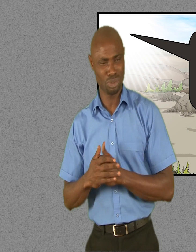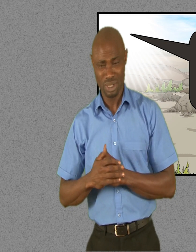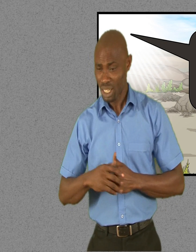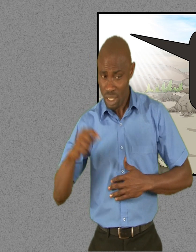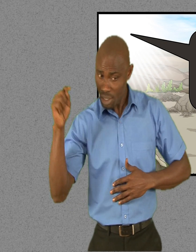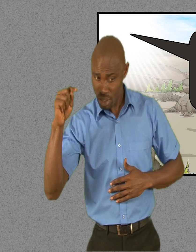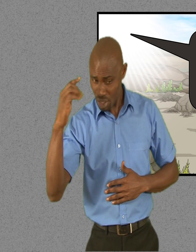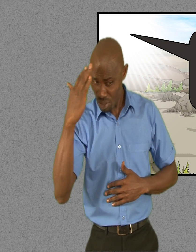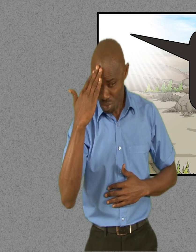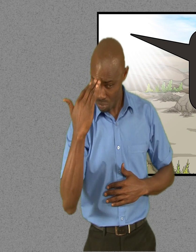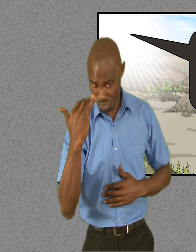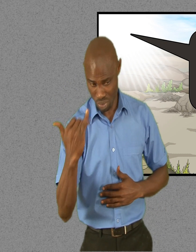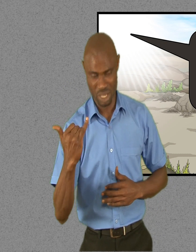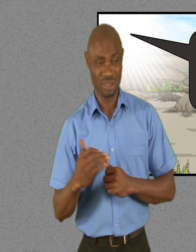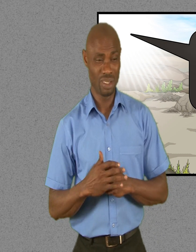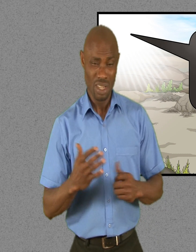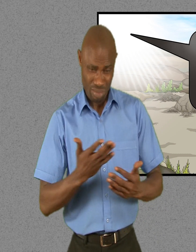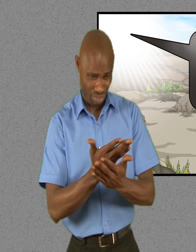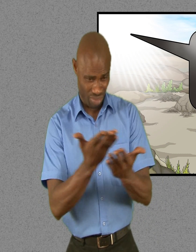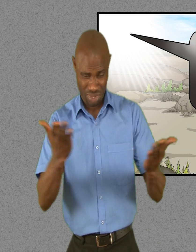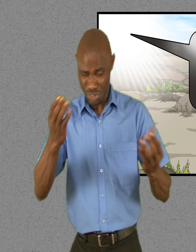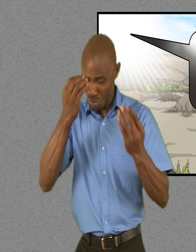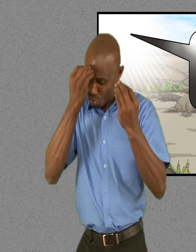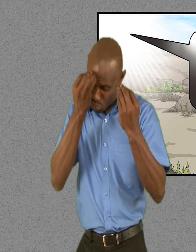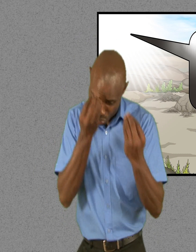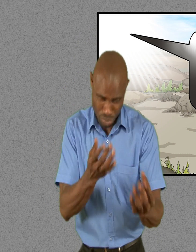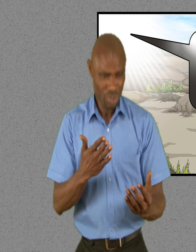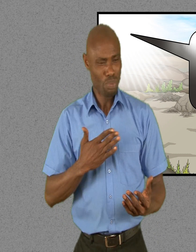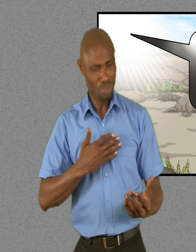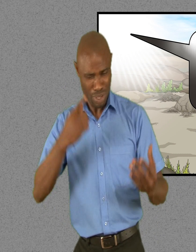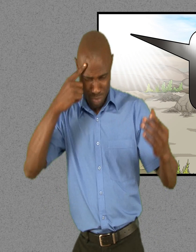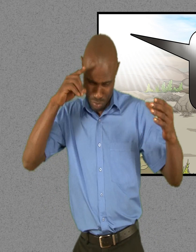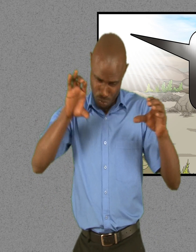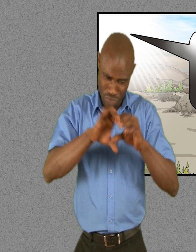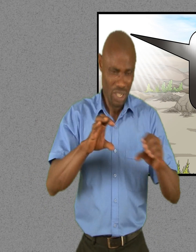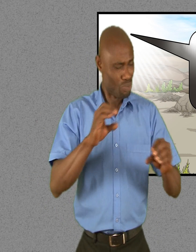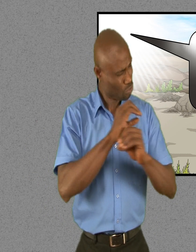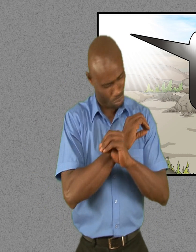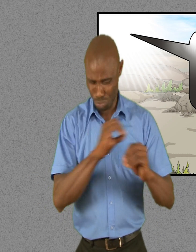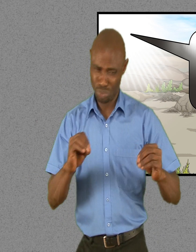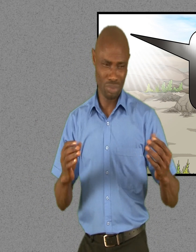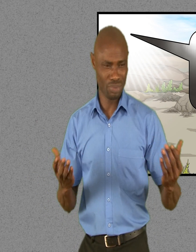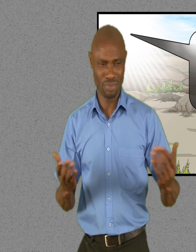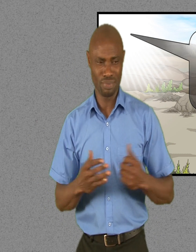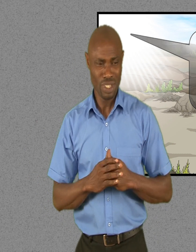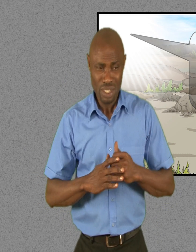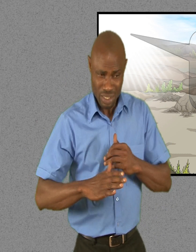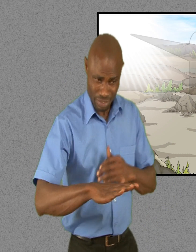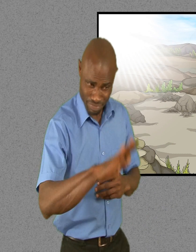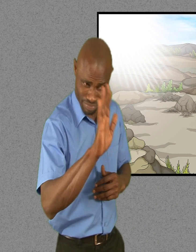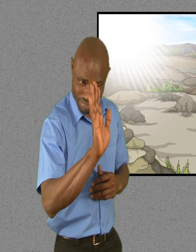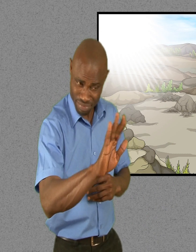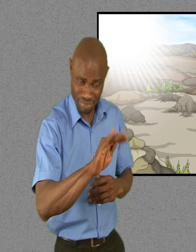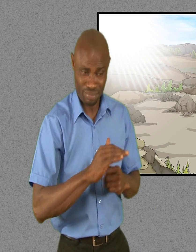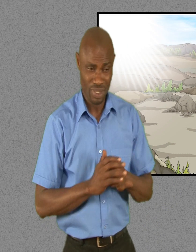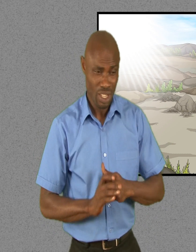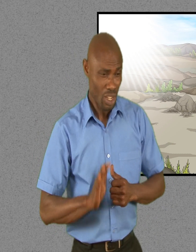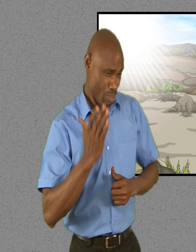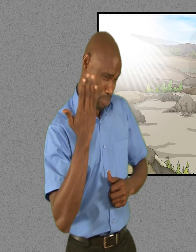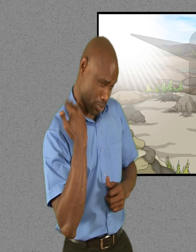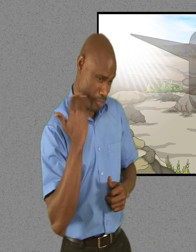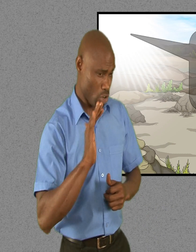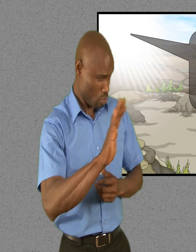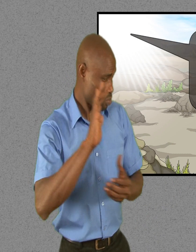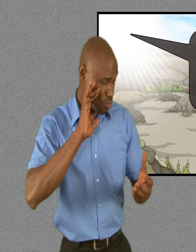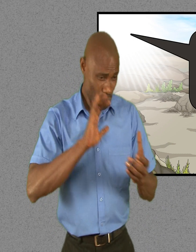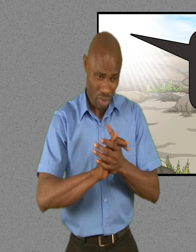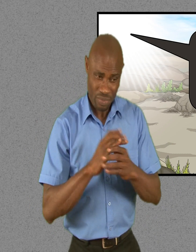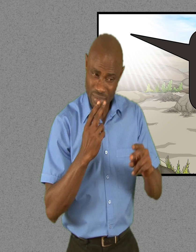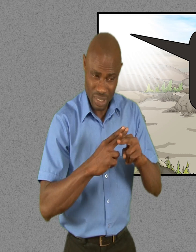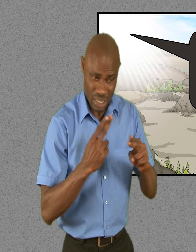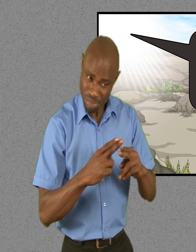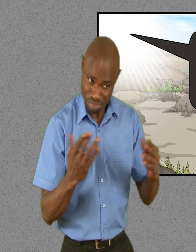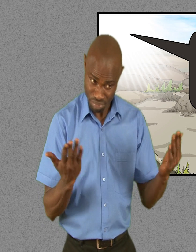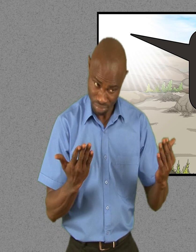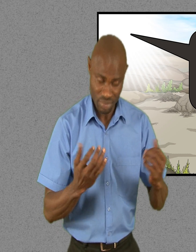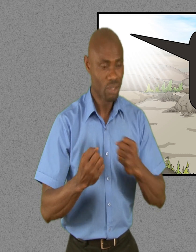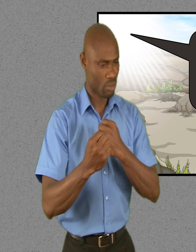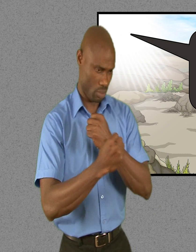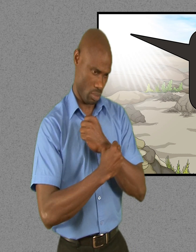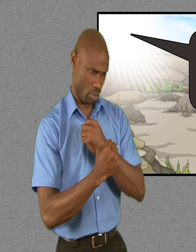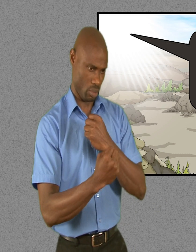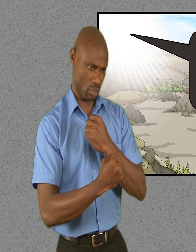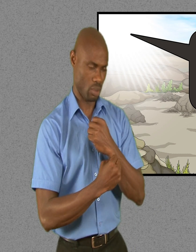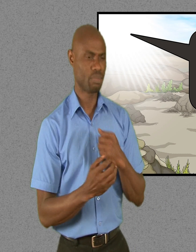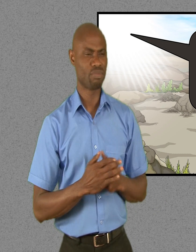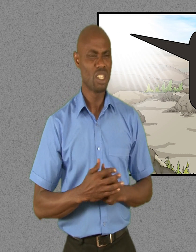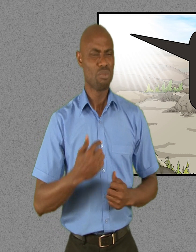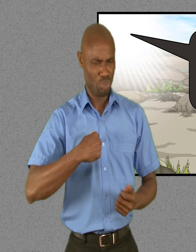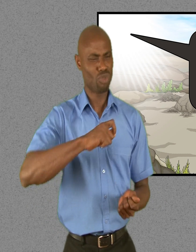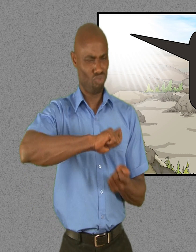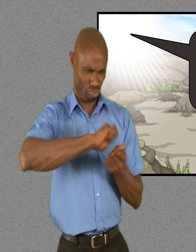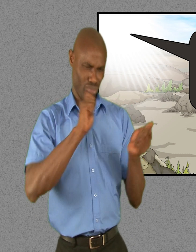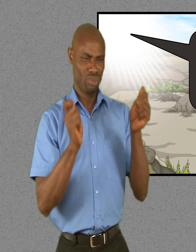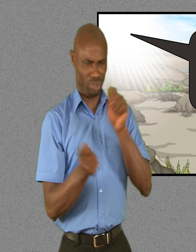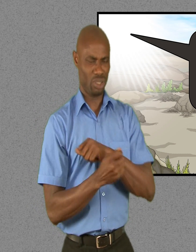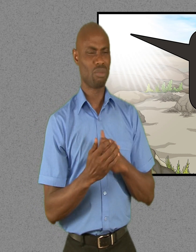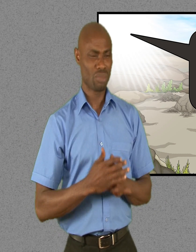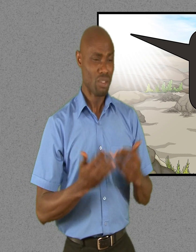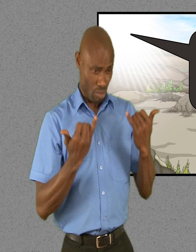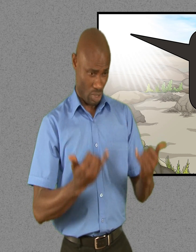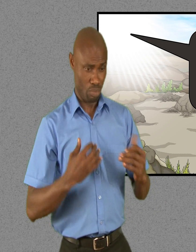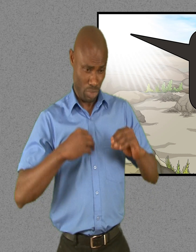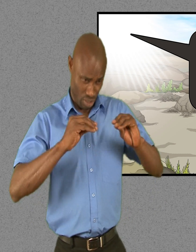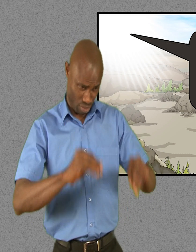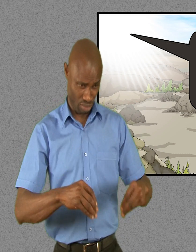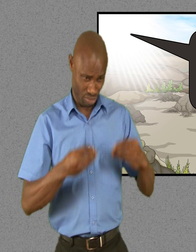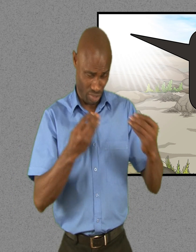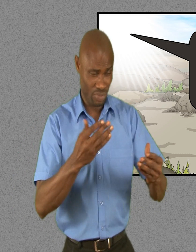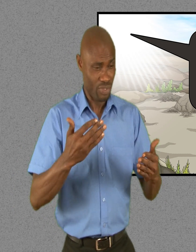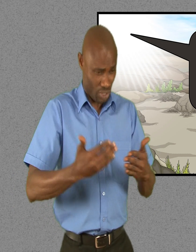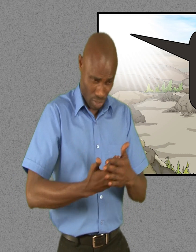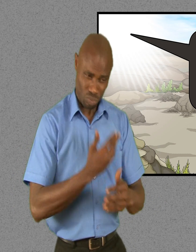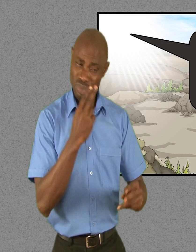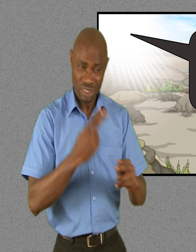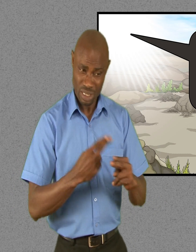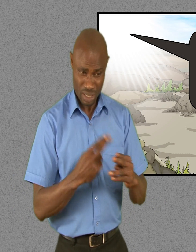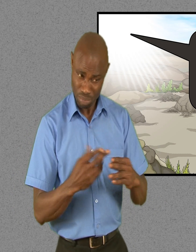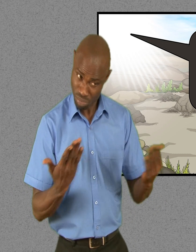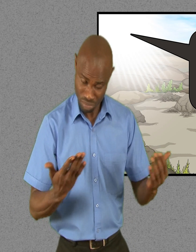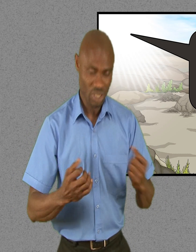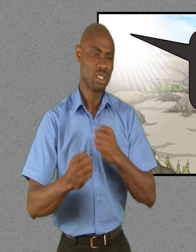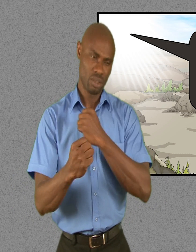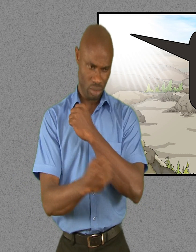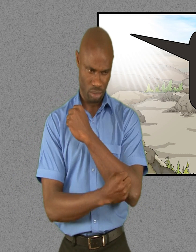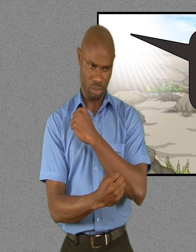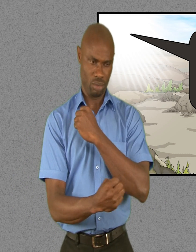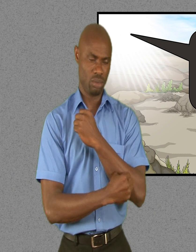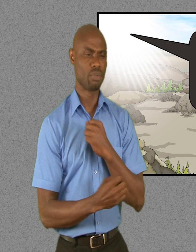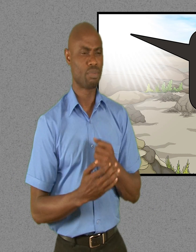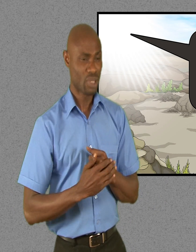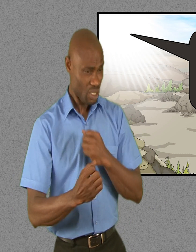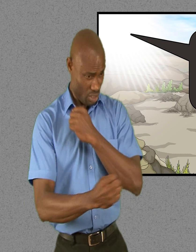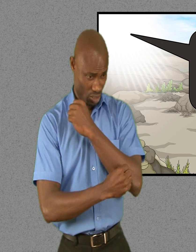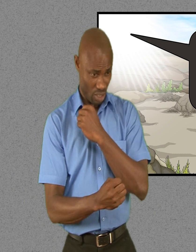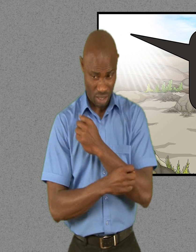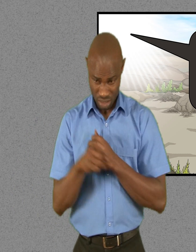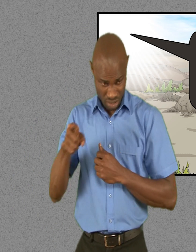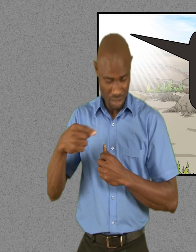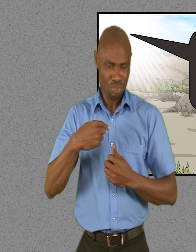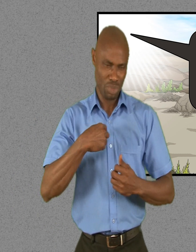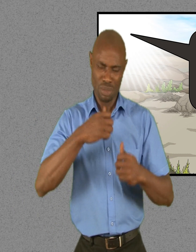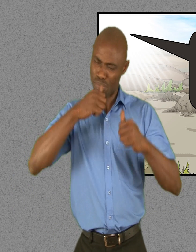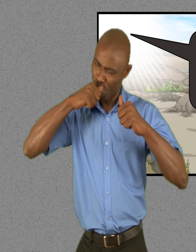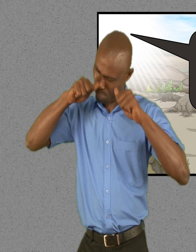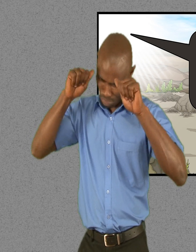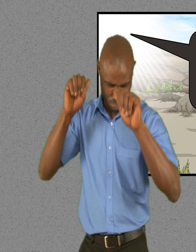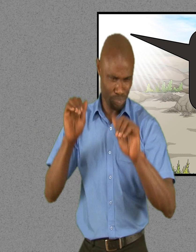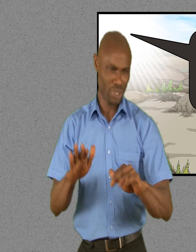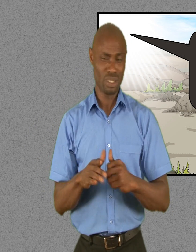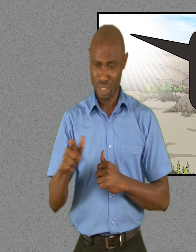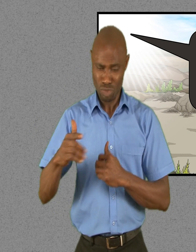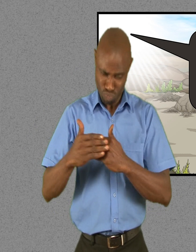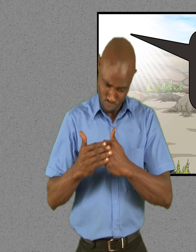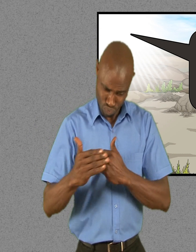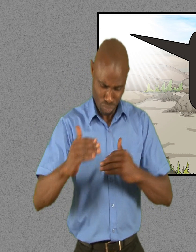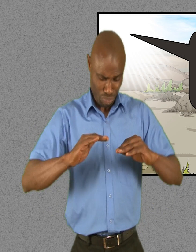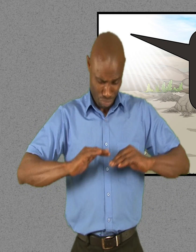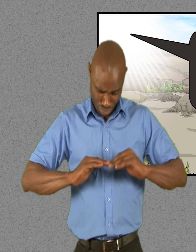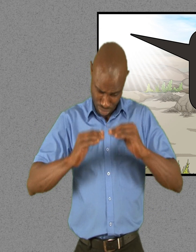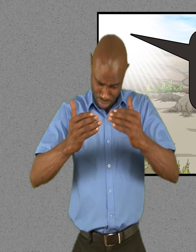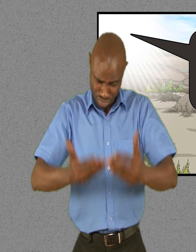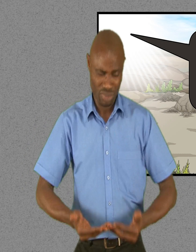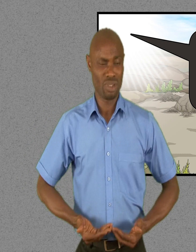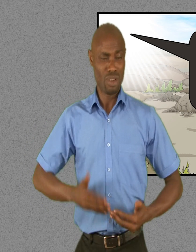he has broken My covenant.” Then God said to Abraham, “As for Sarai your wife, do not call her Sarai, for her name is to be Sarah.